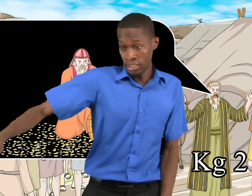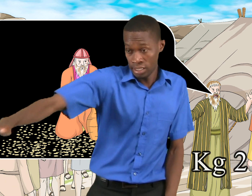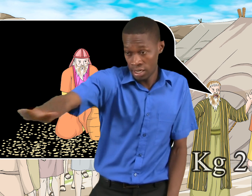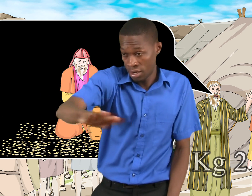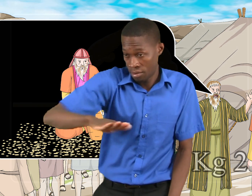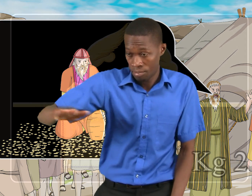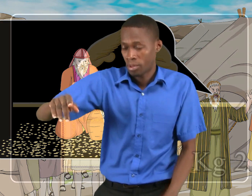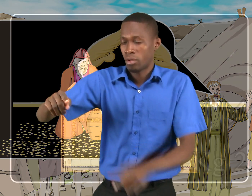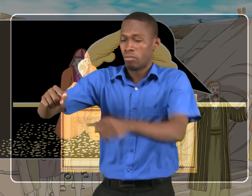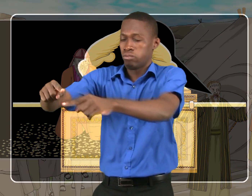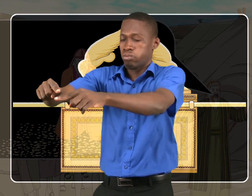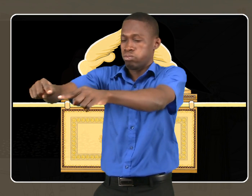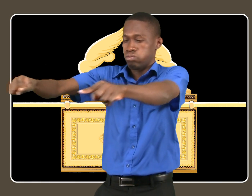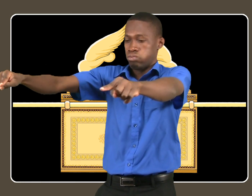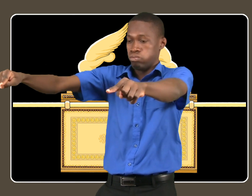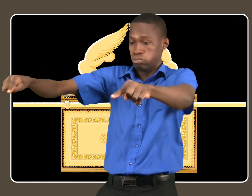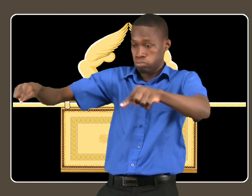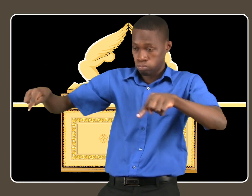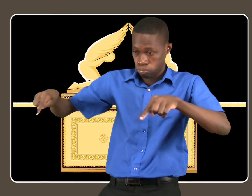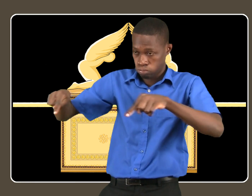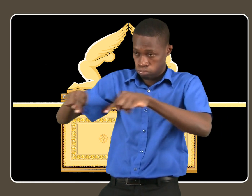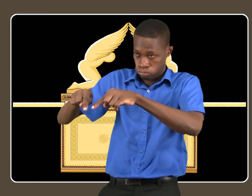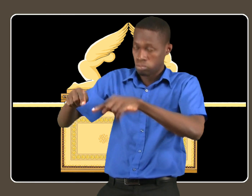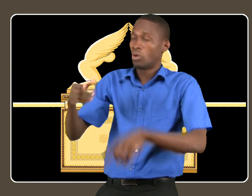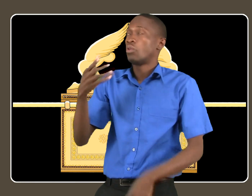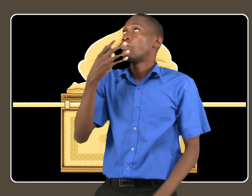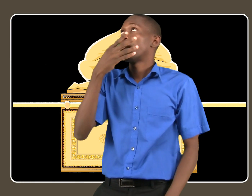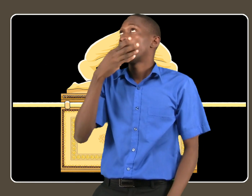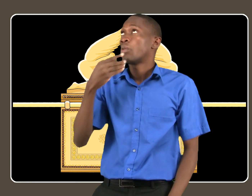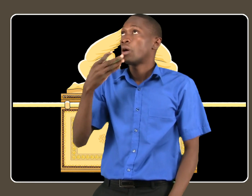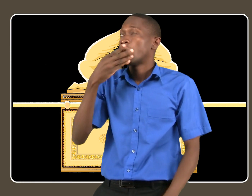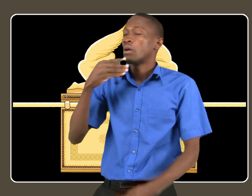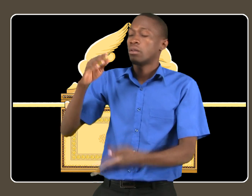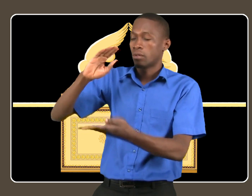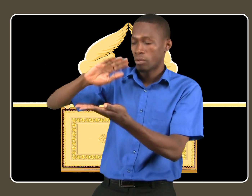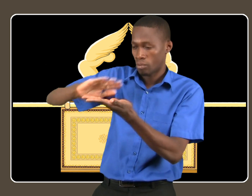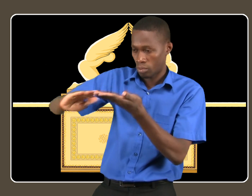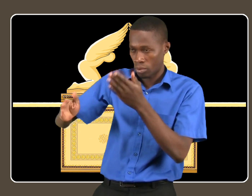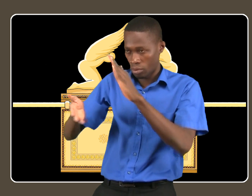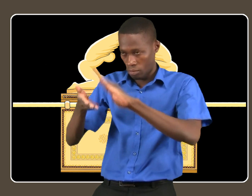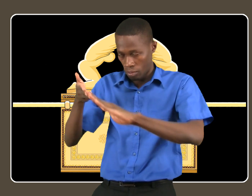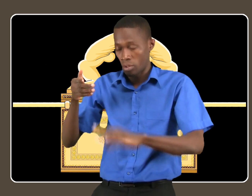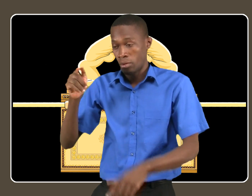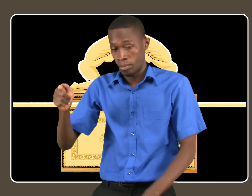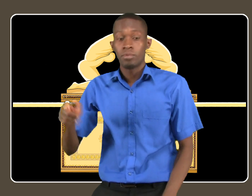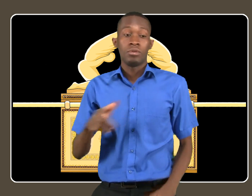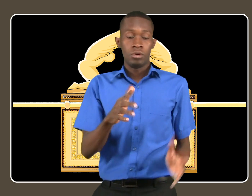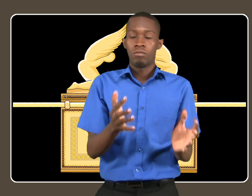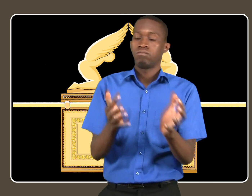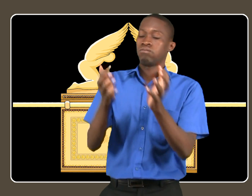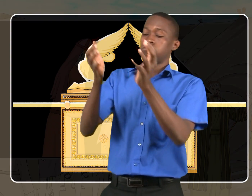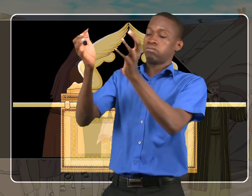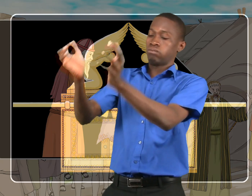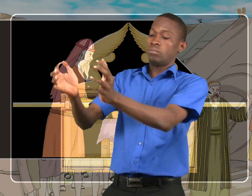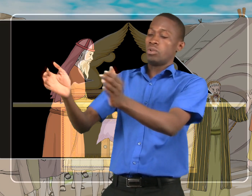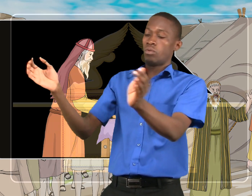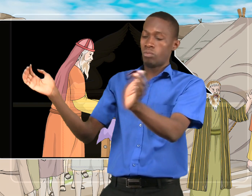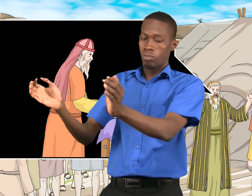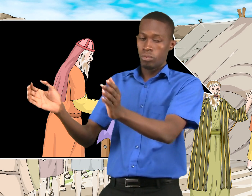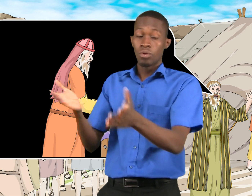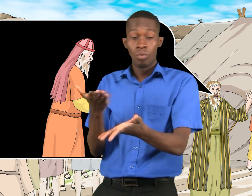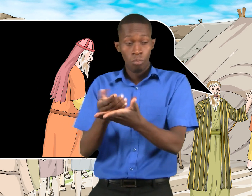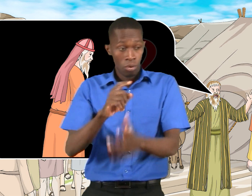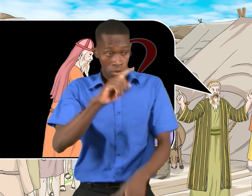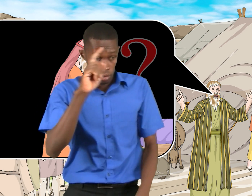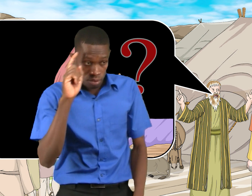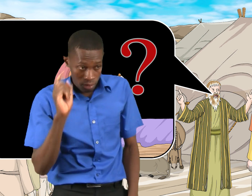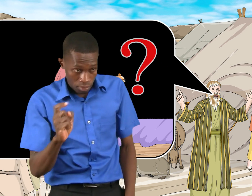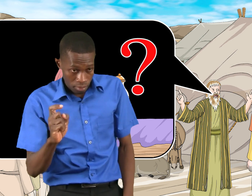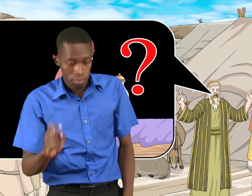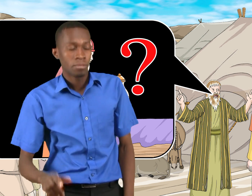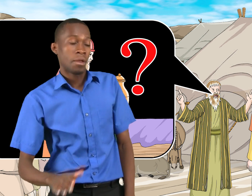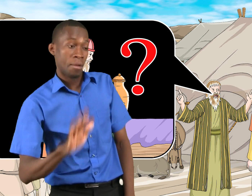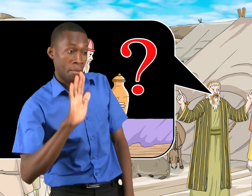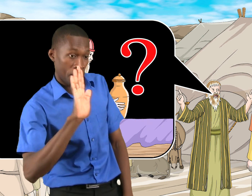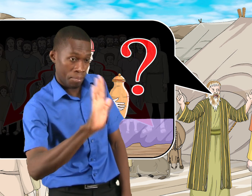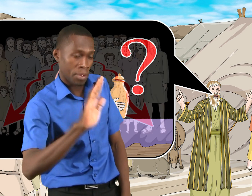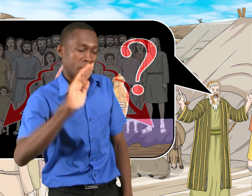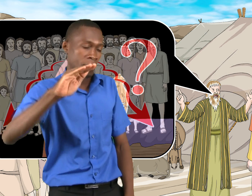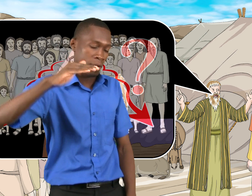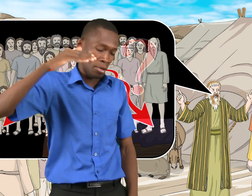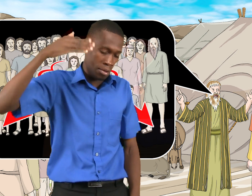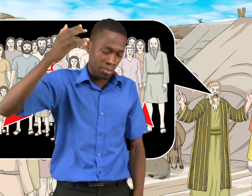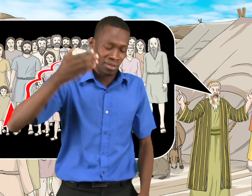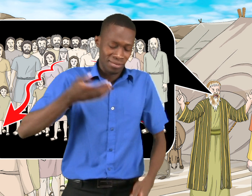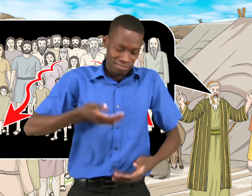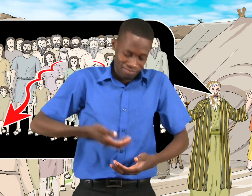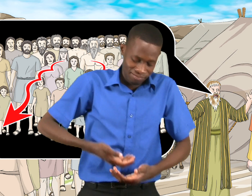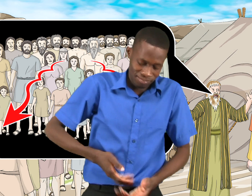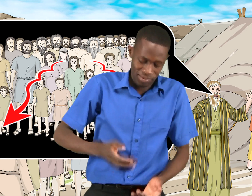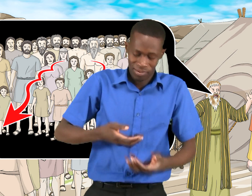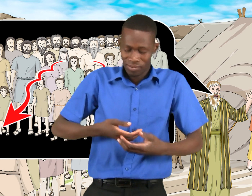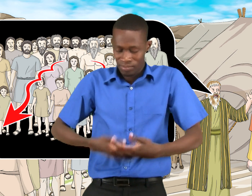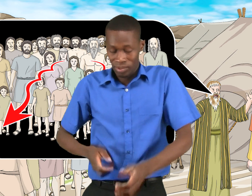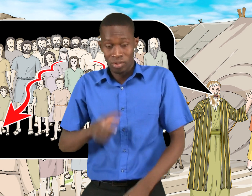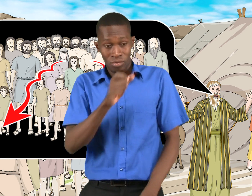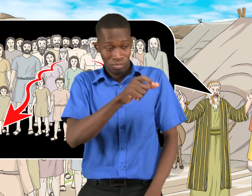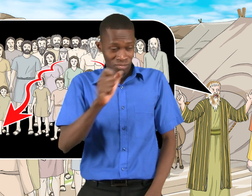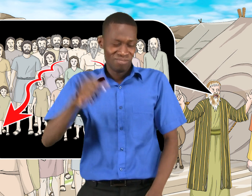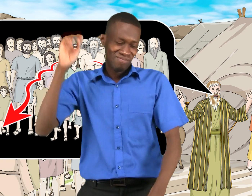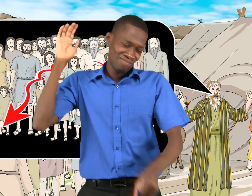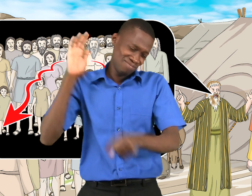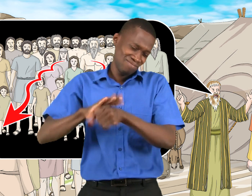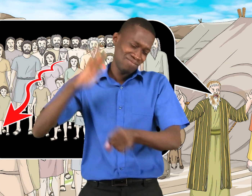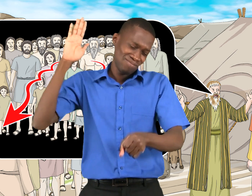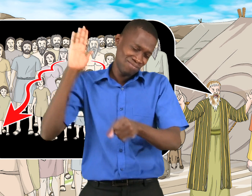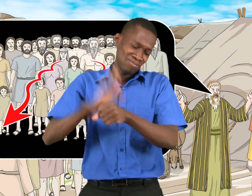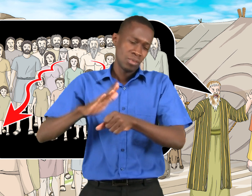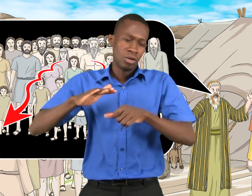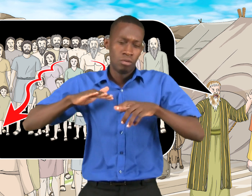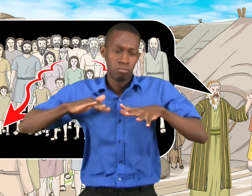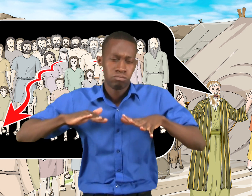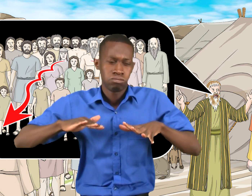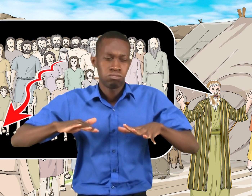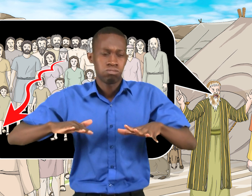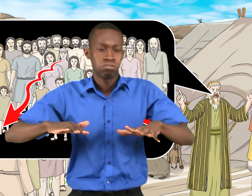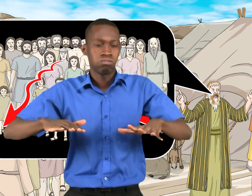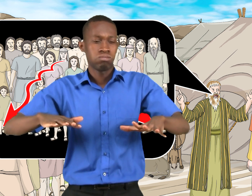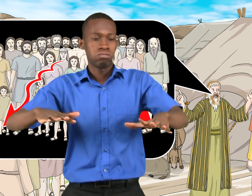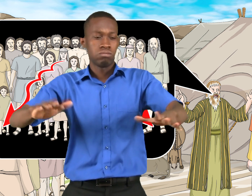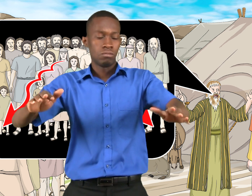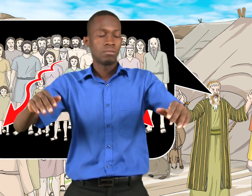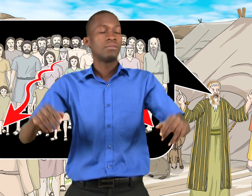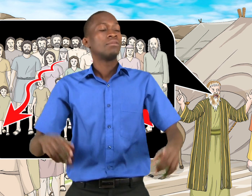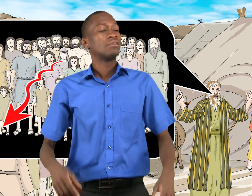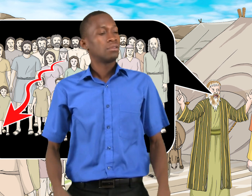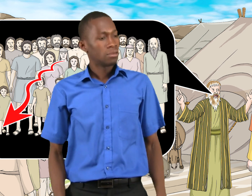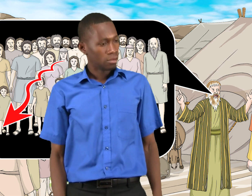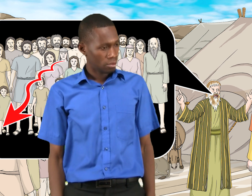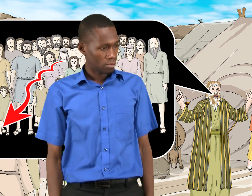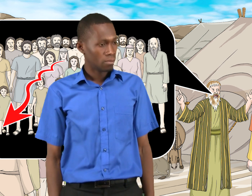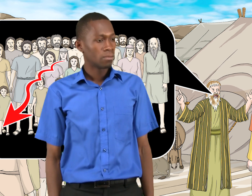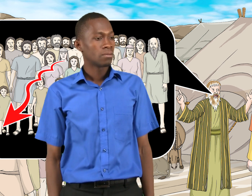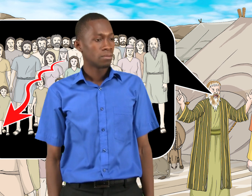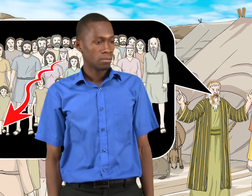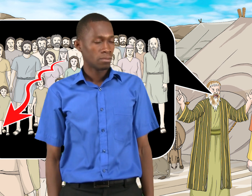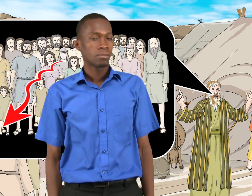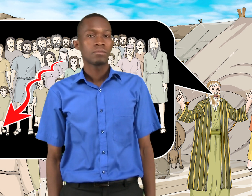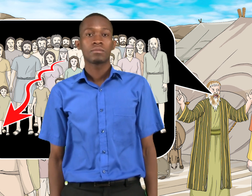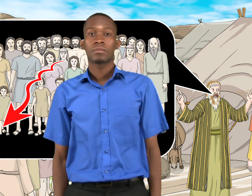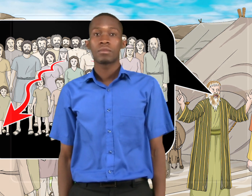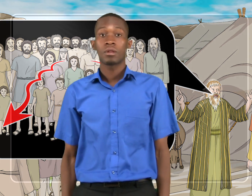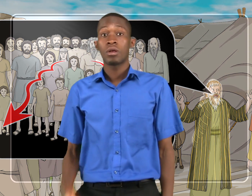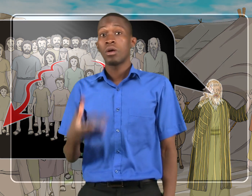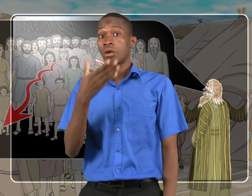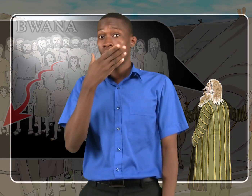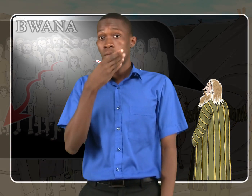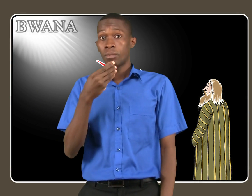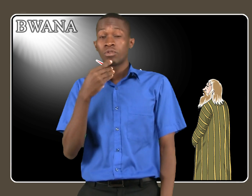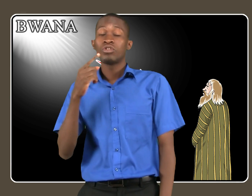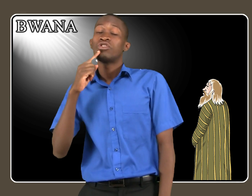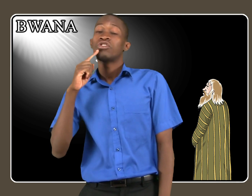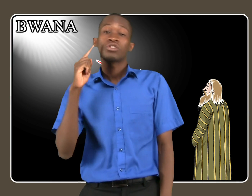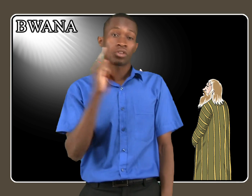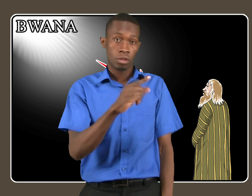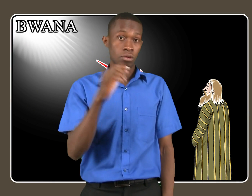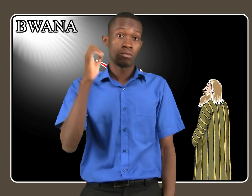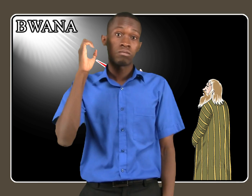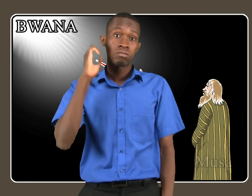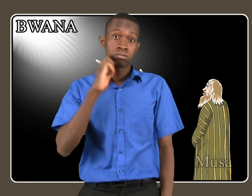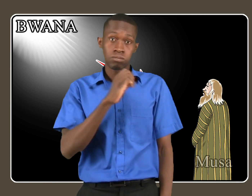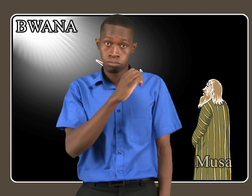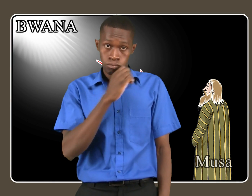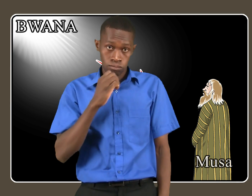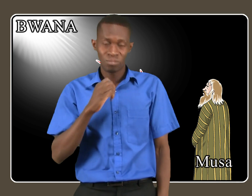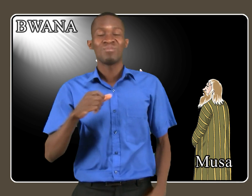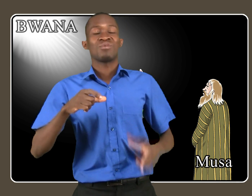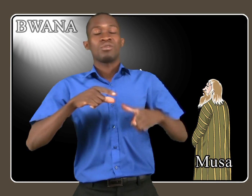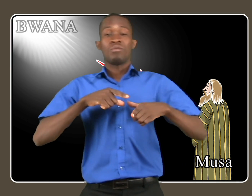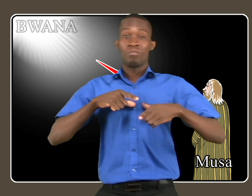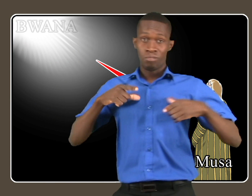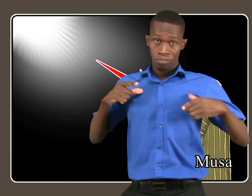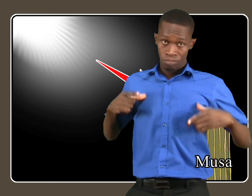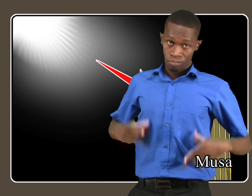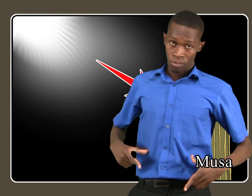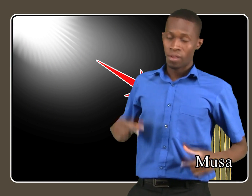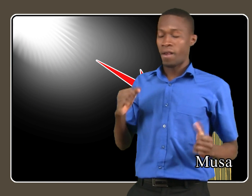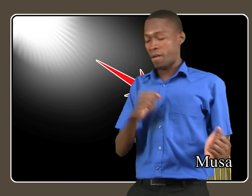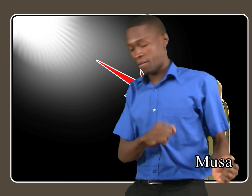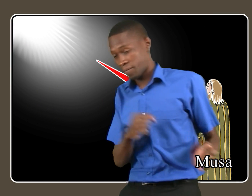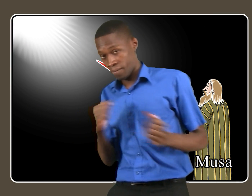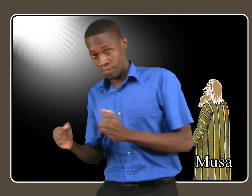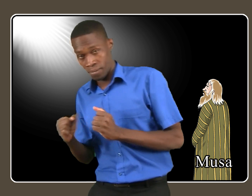Then place it before the LORD to be preserved for the generations to come.”